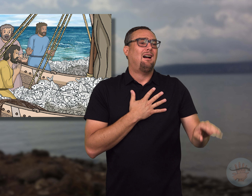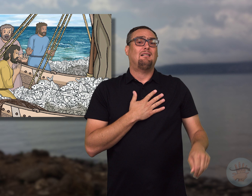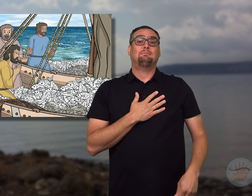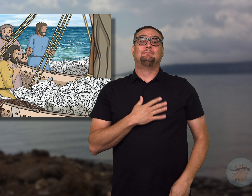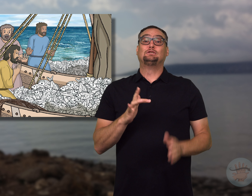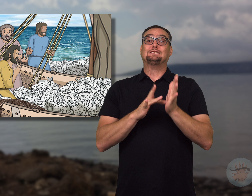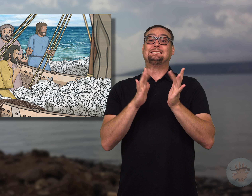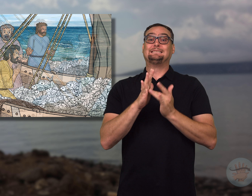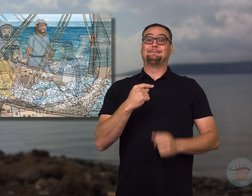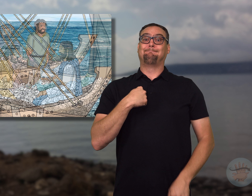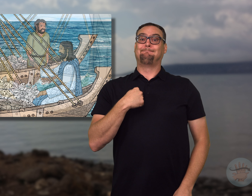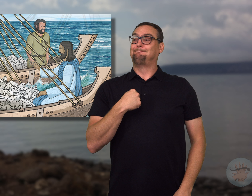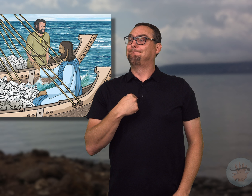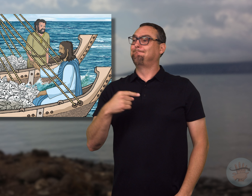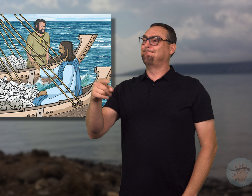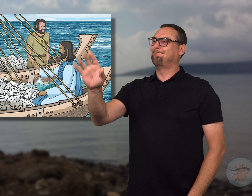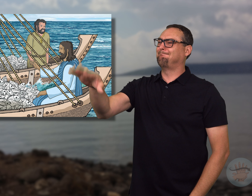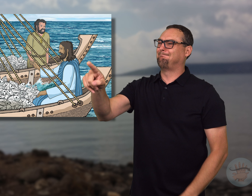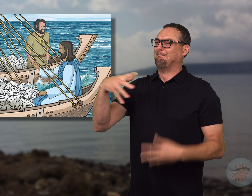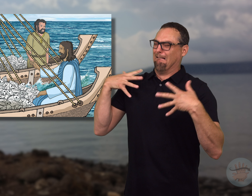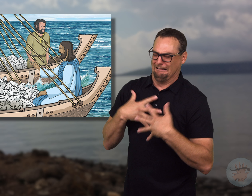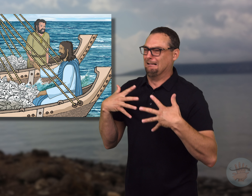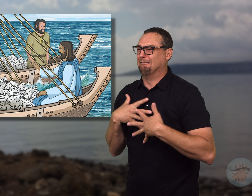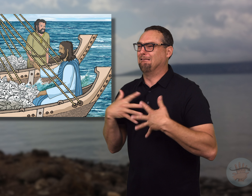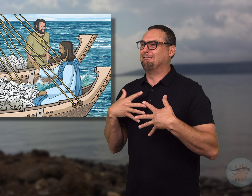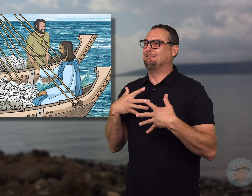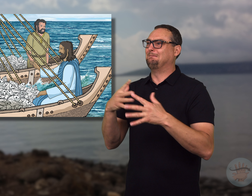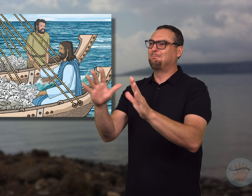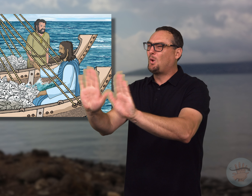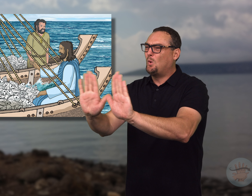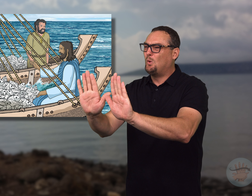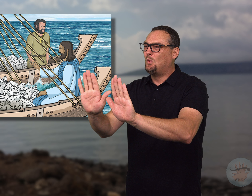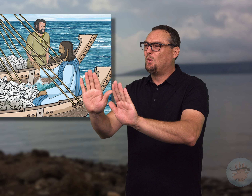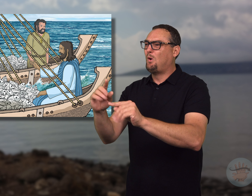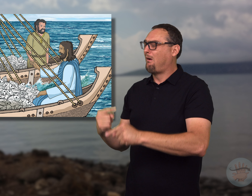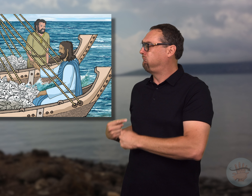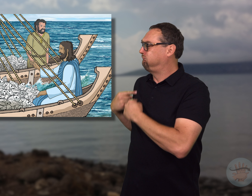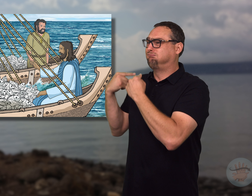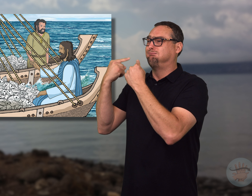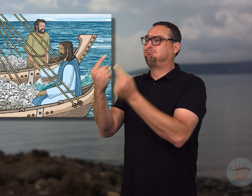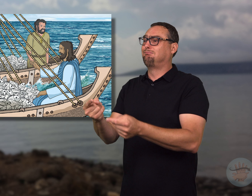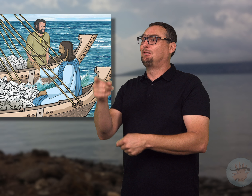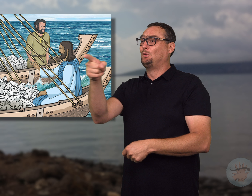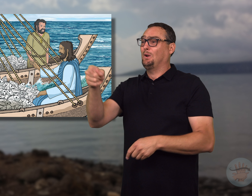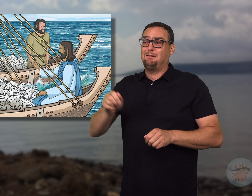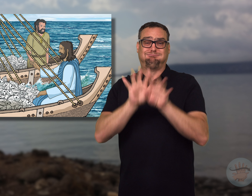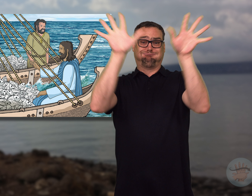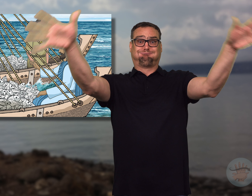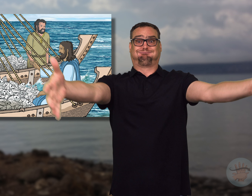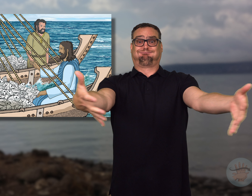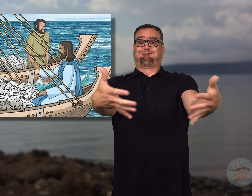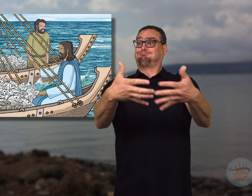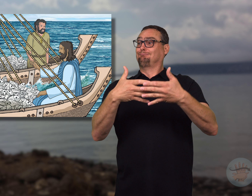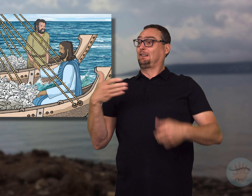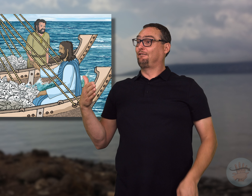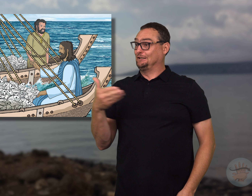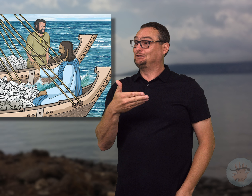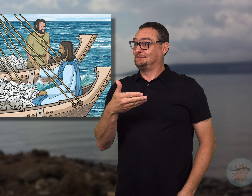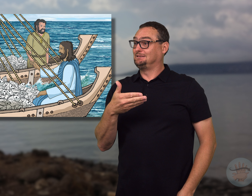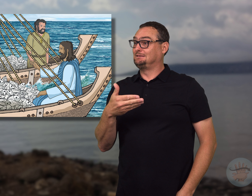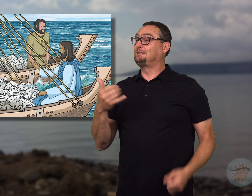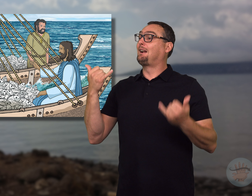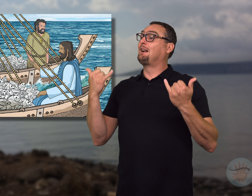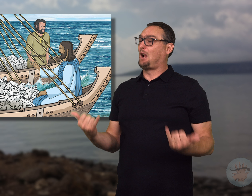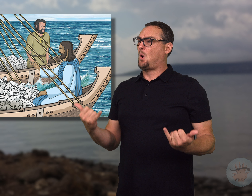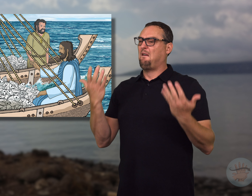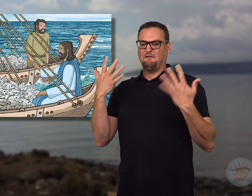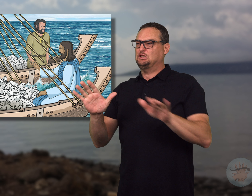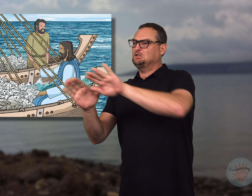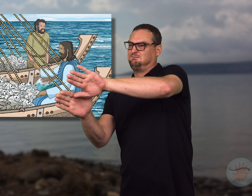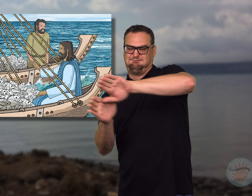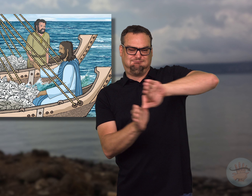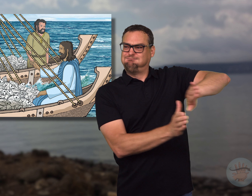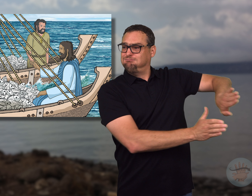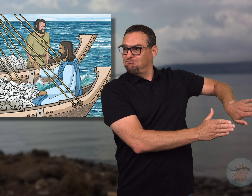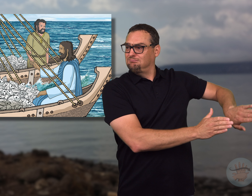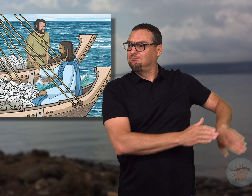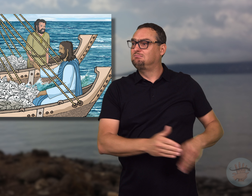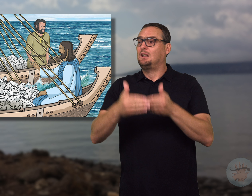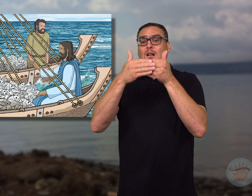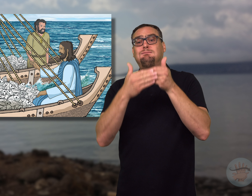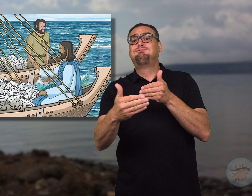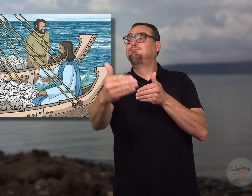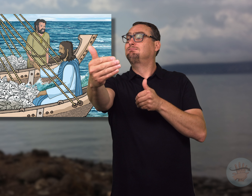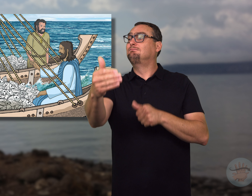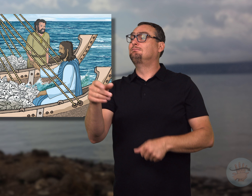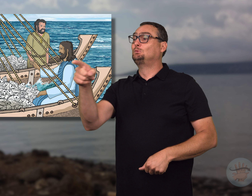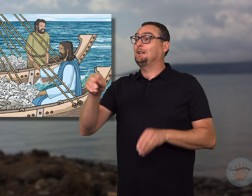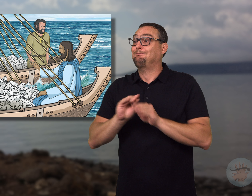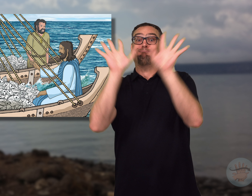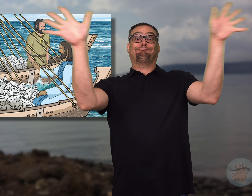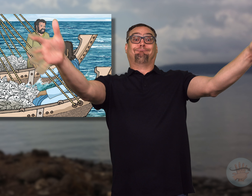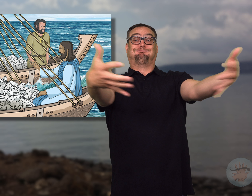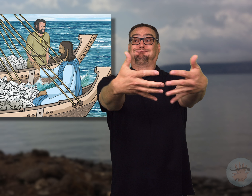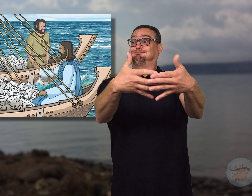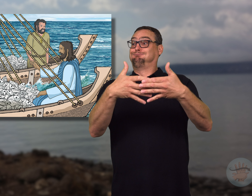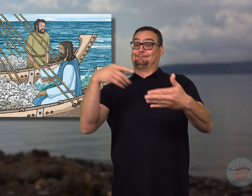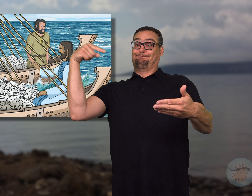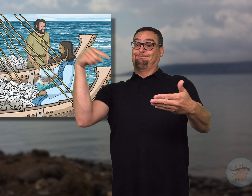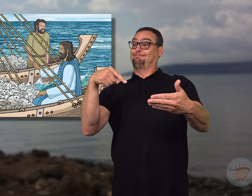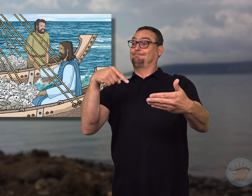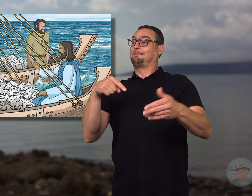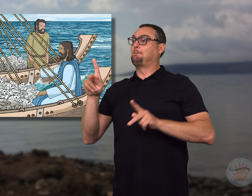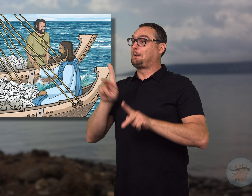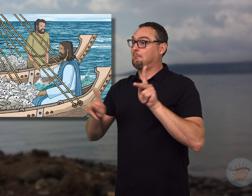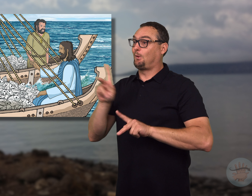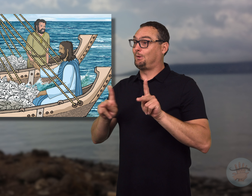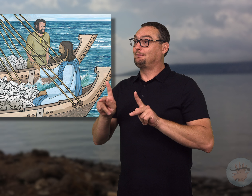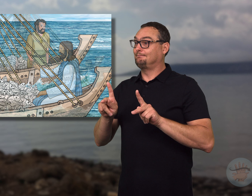“Do not be afraid,” Jesus said to Simon.